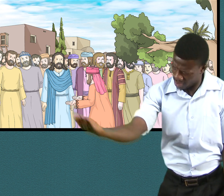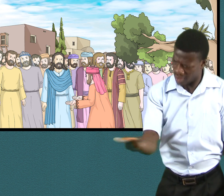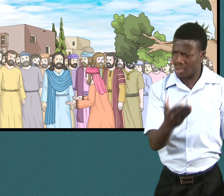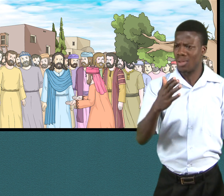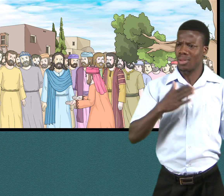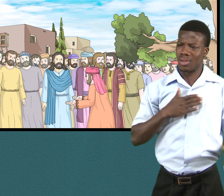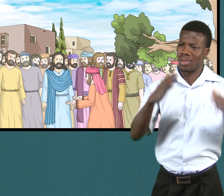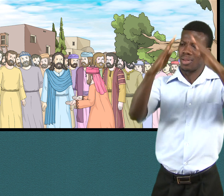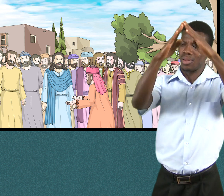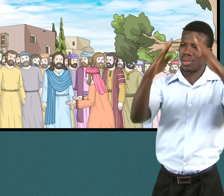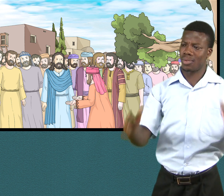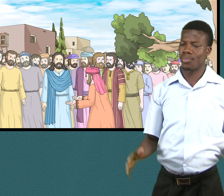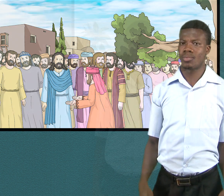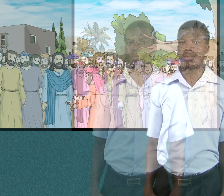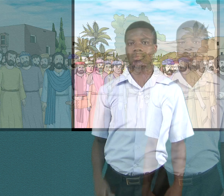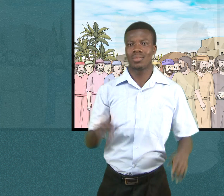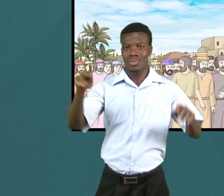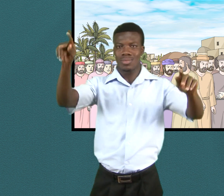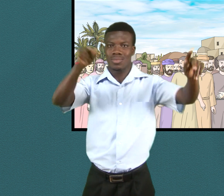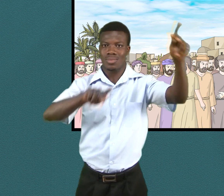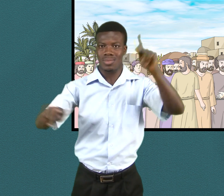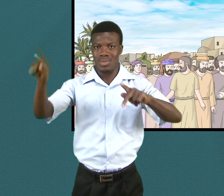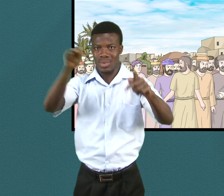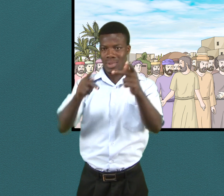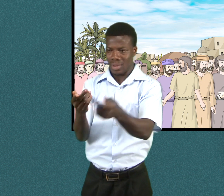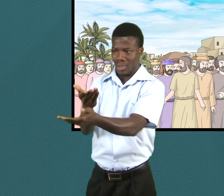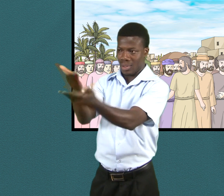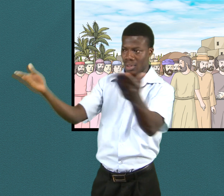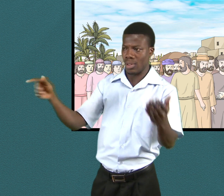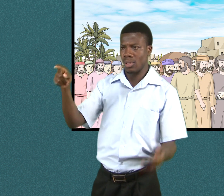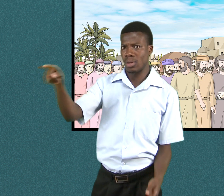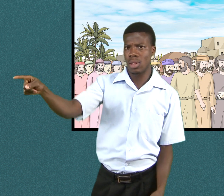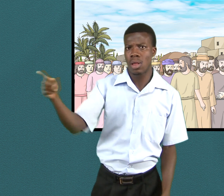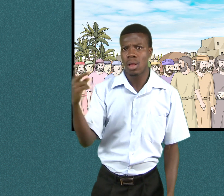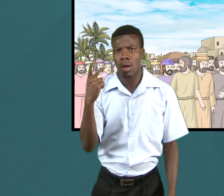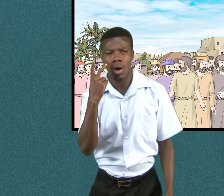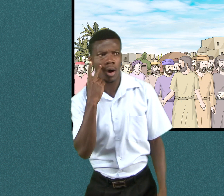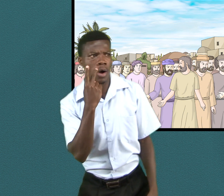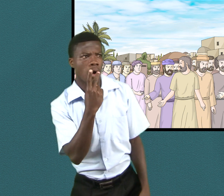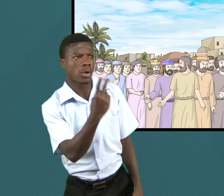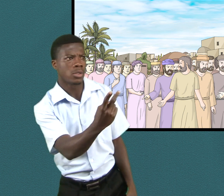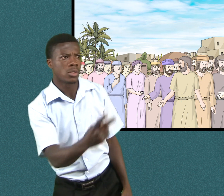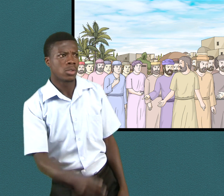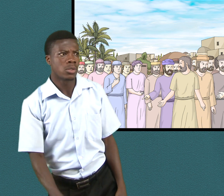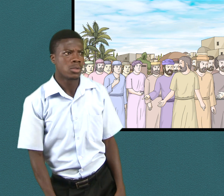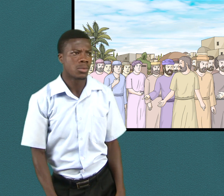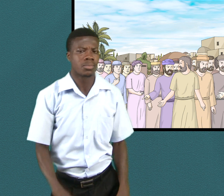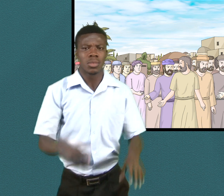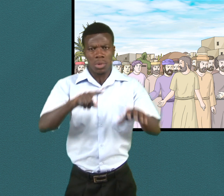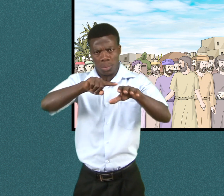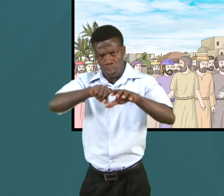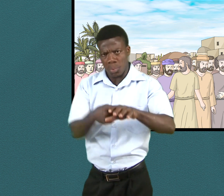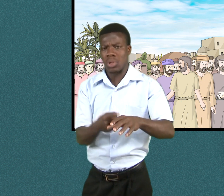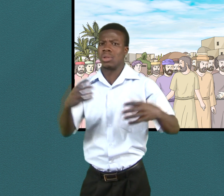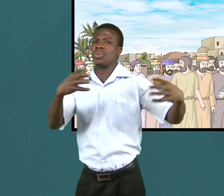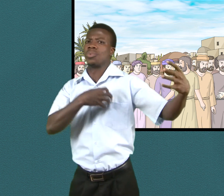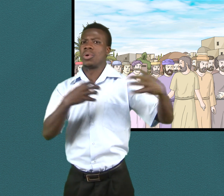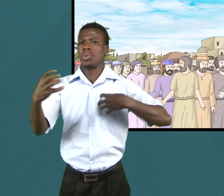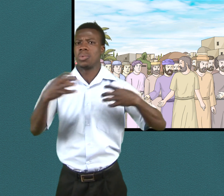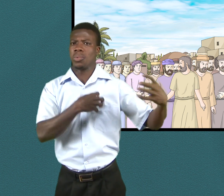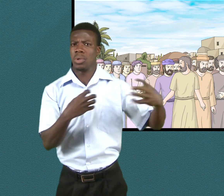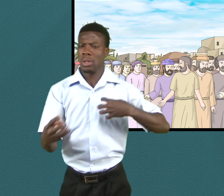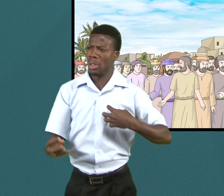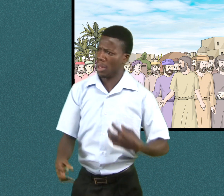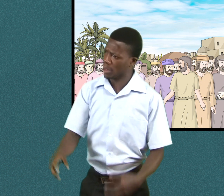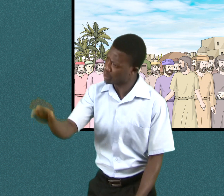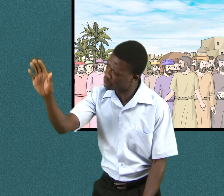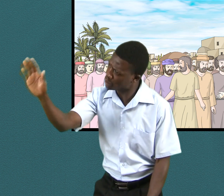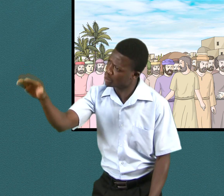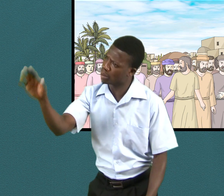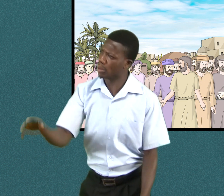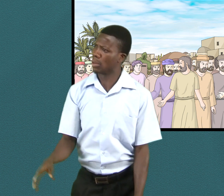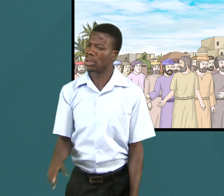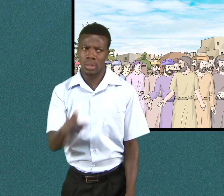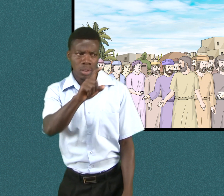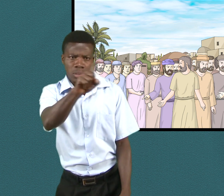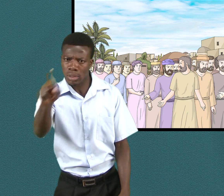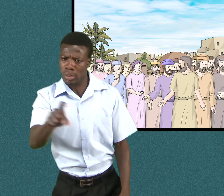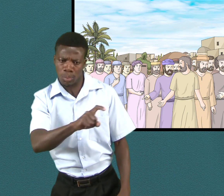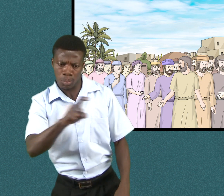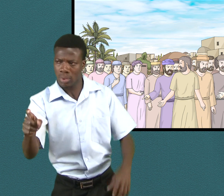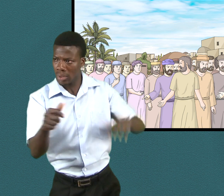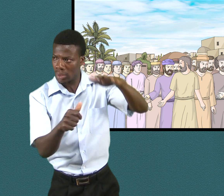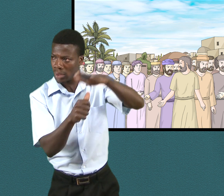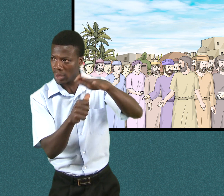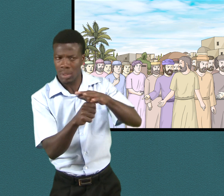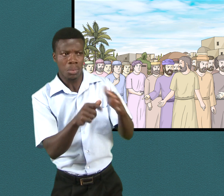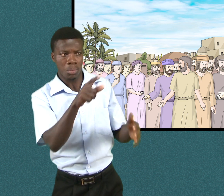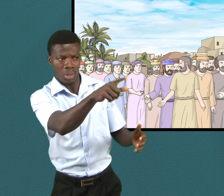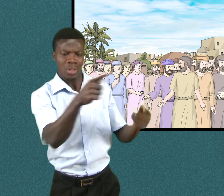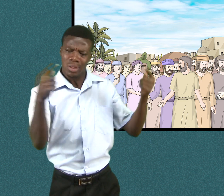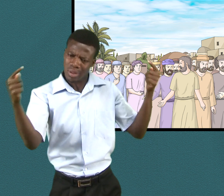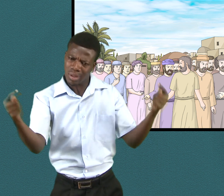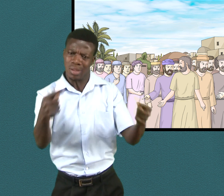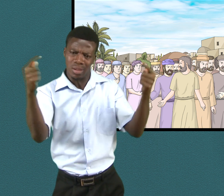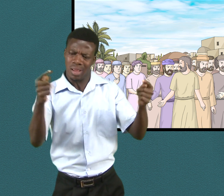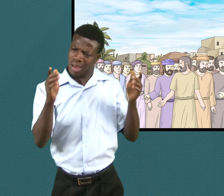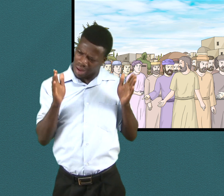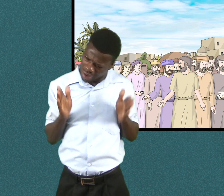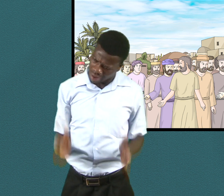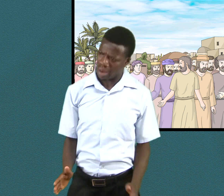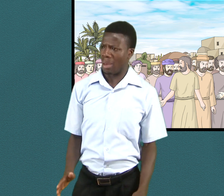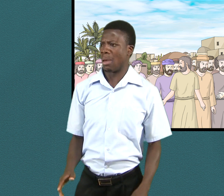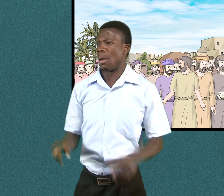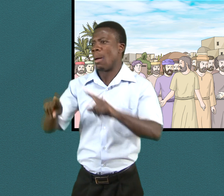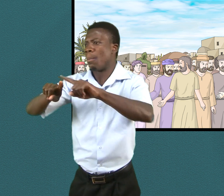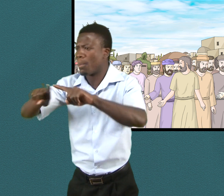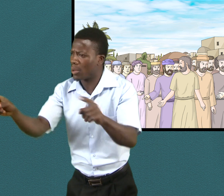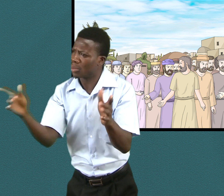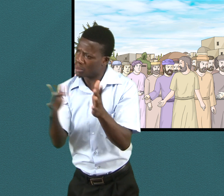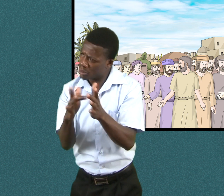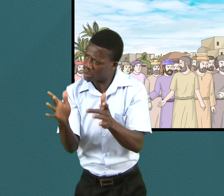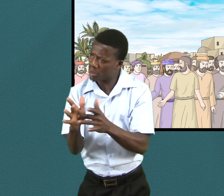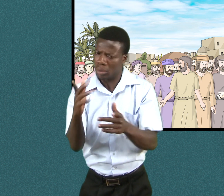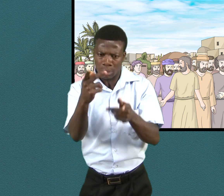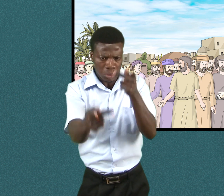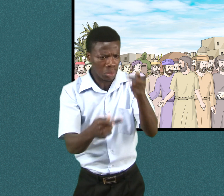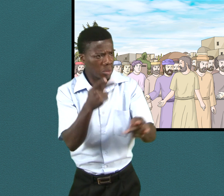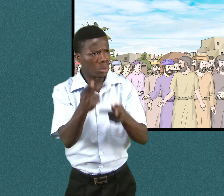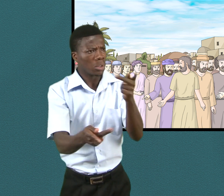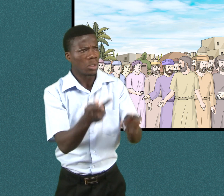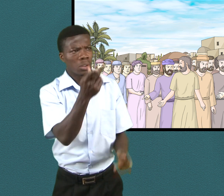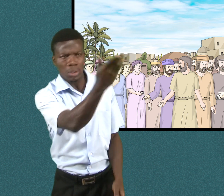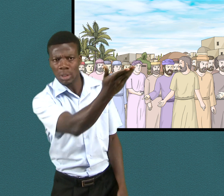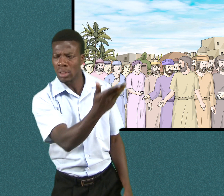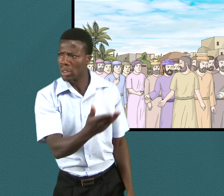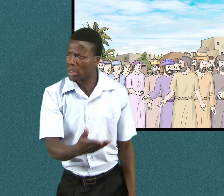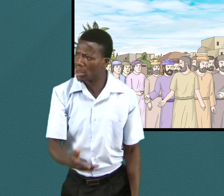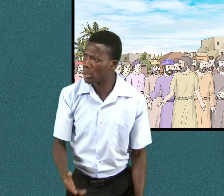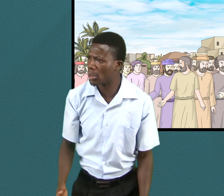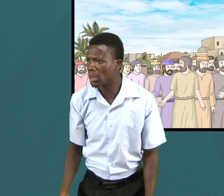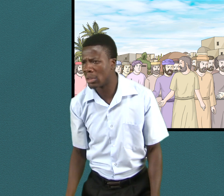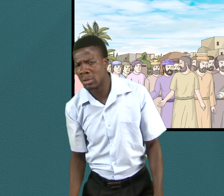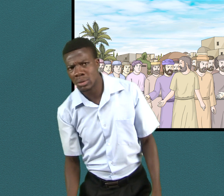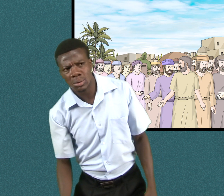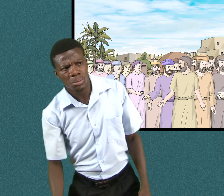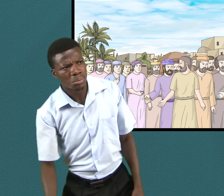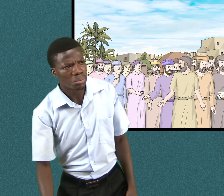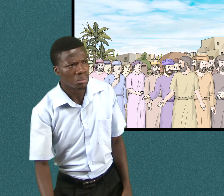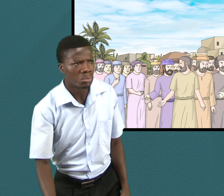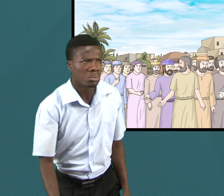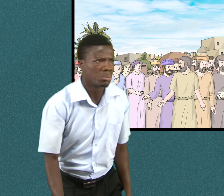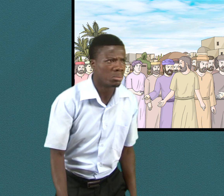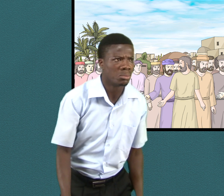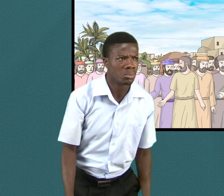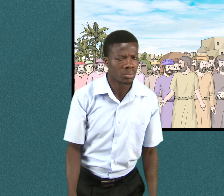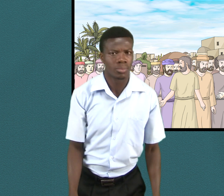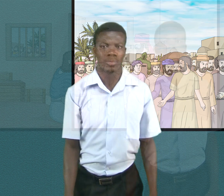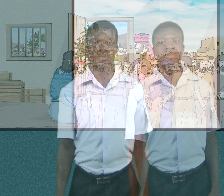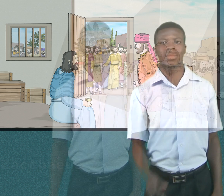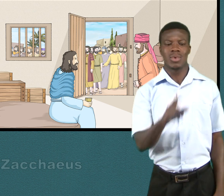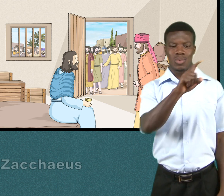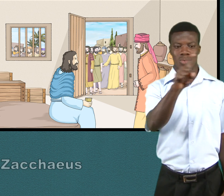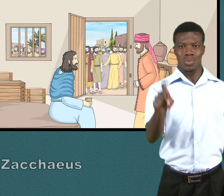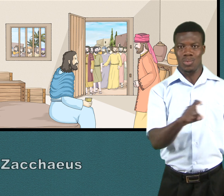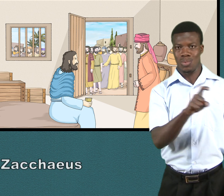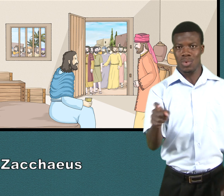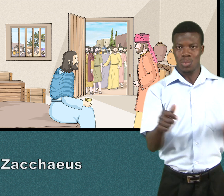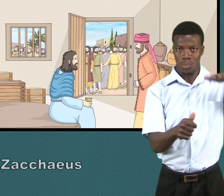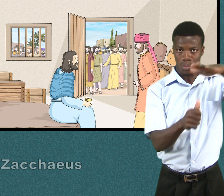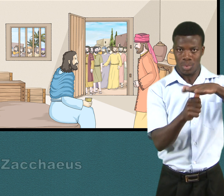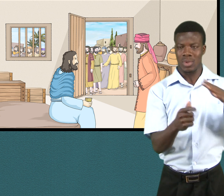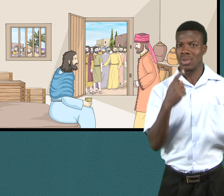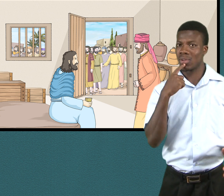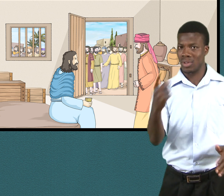And all who saw this began to grumble, saying, “He has gone to be the guest of a sinful man!”